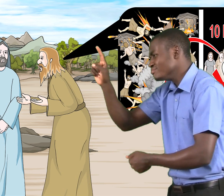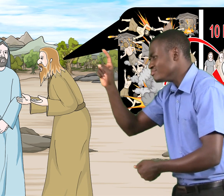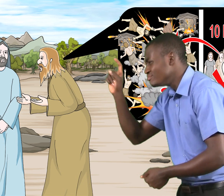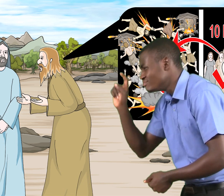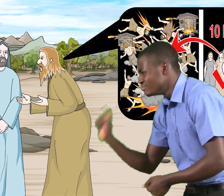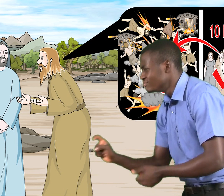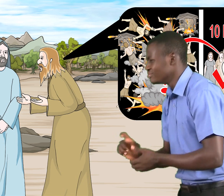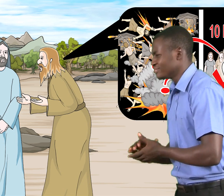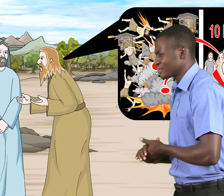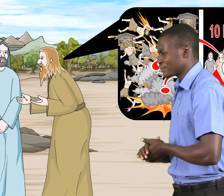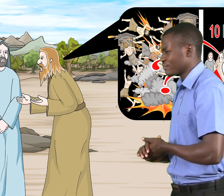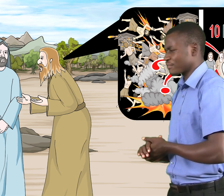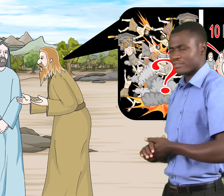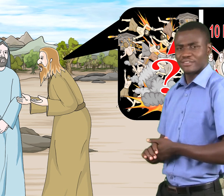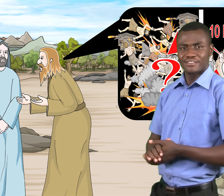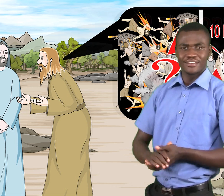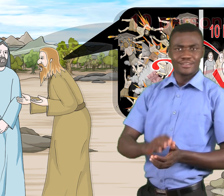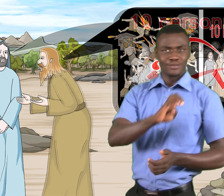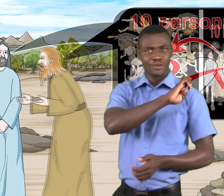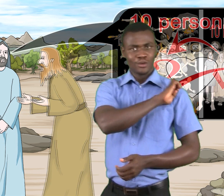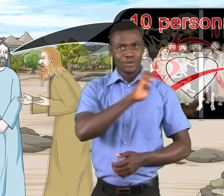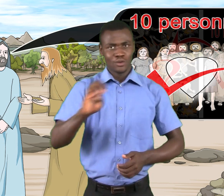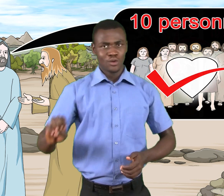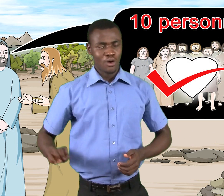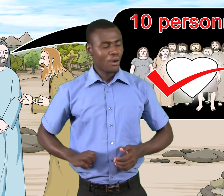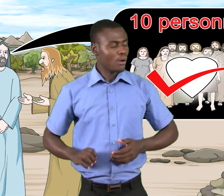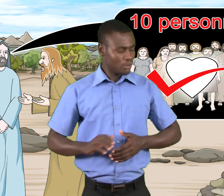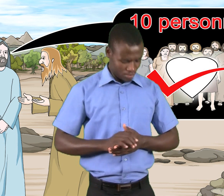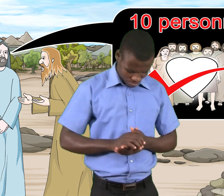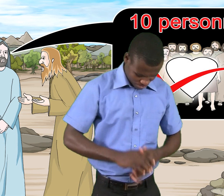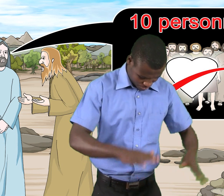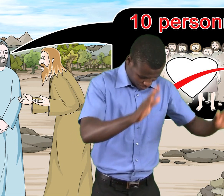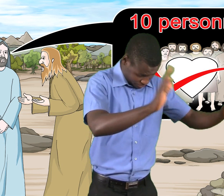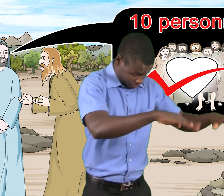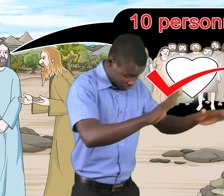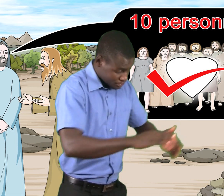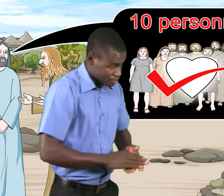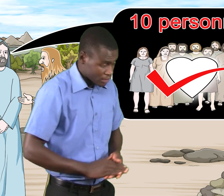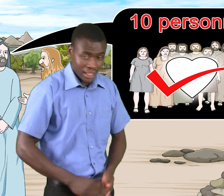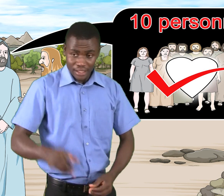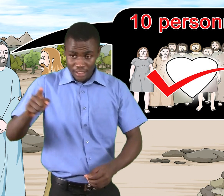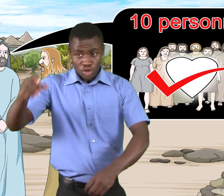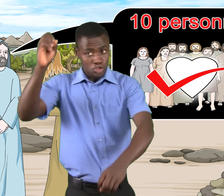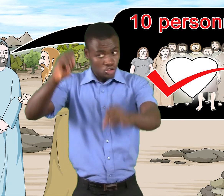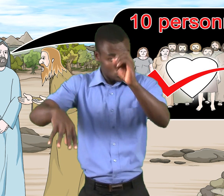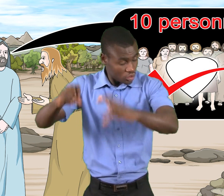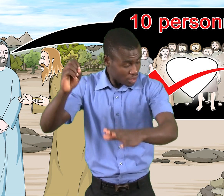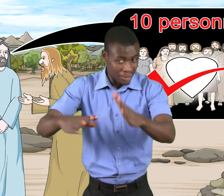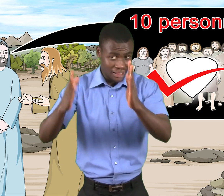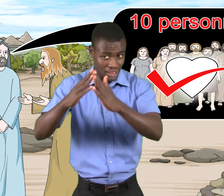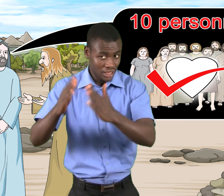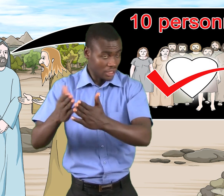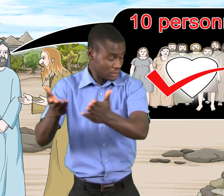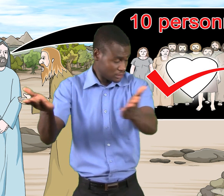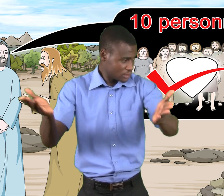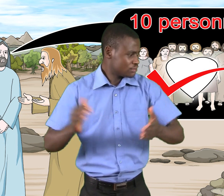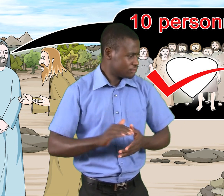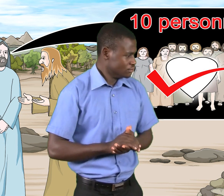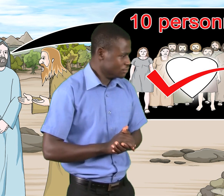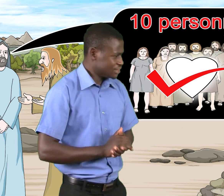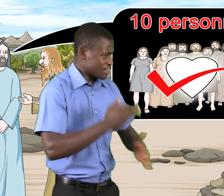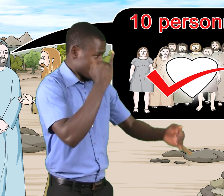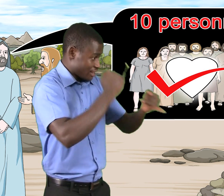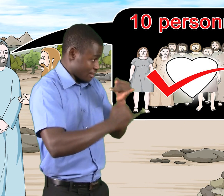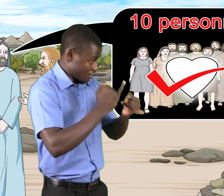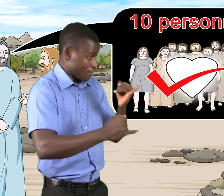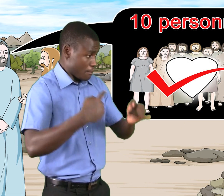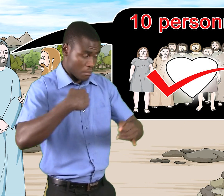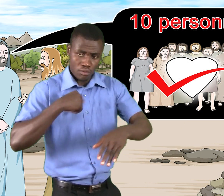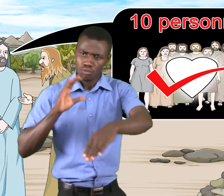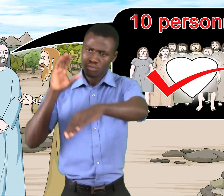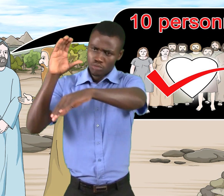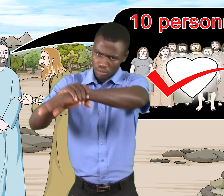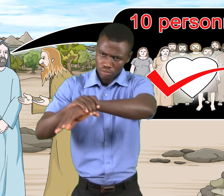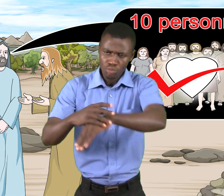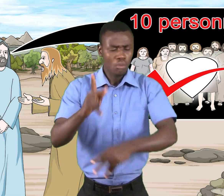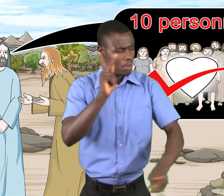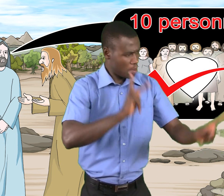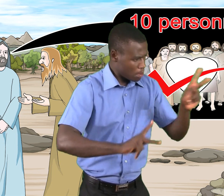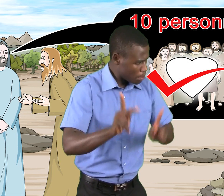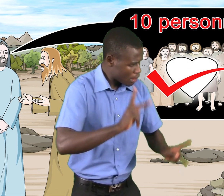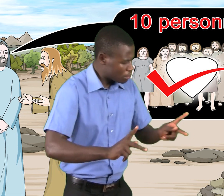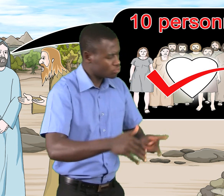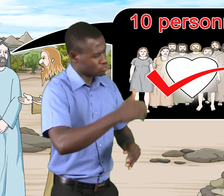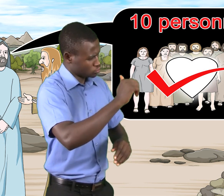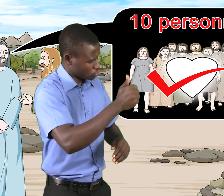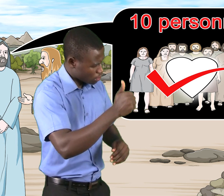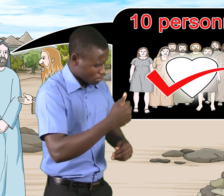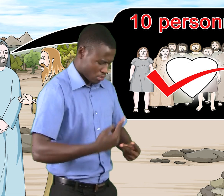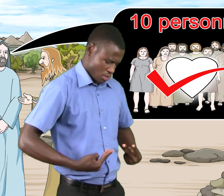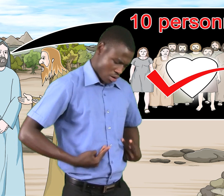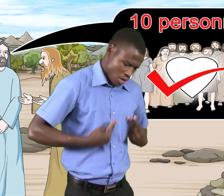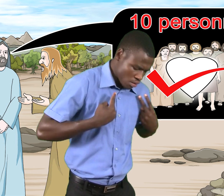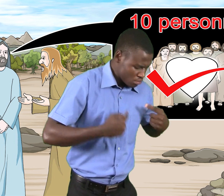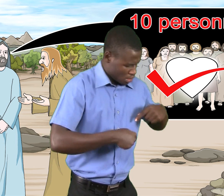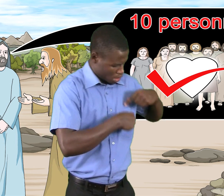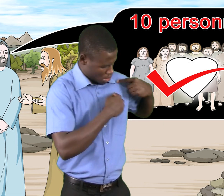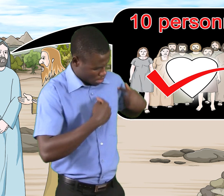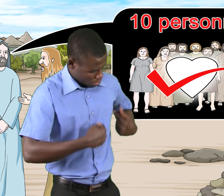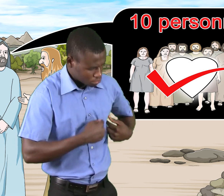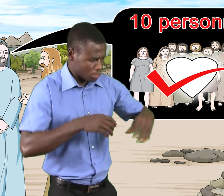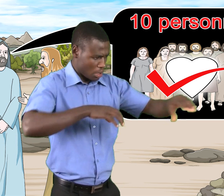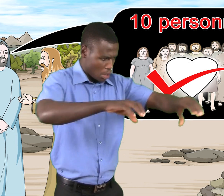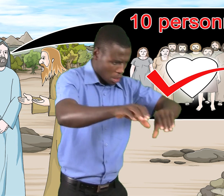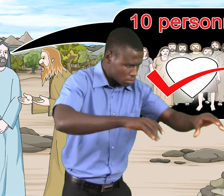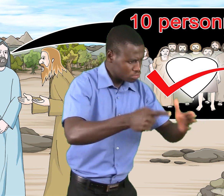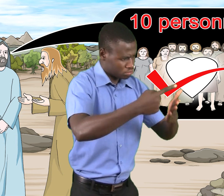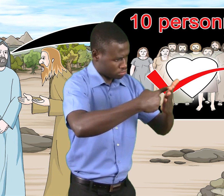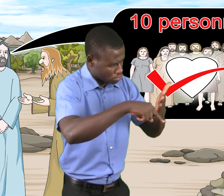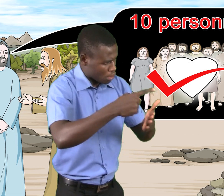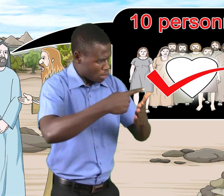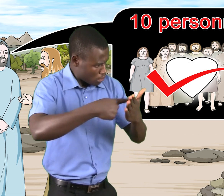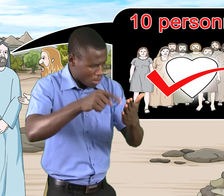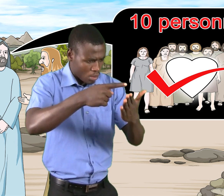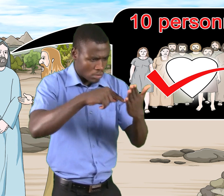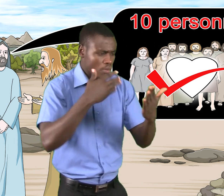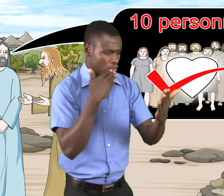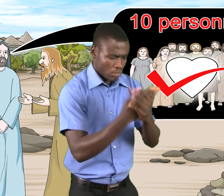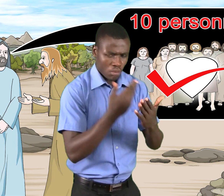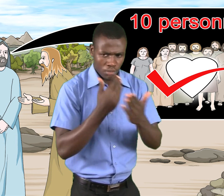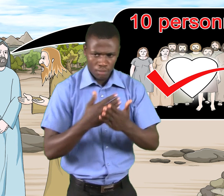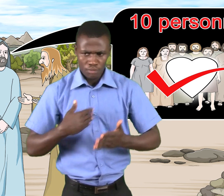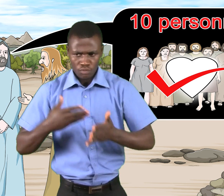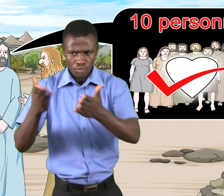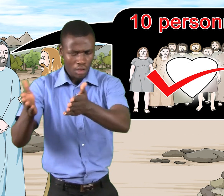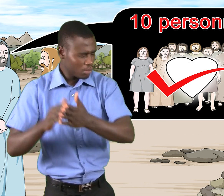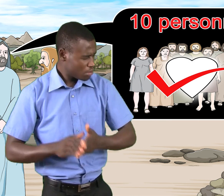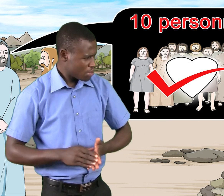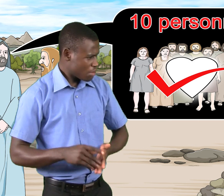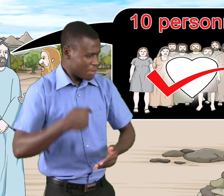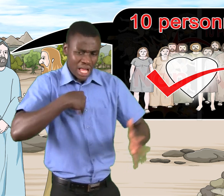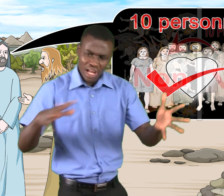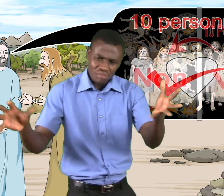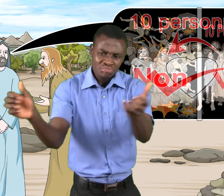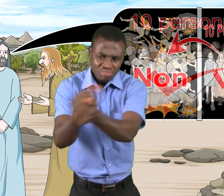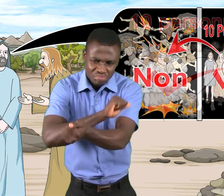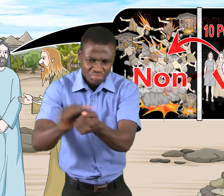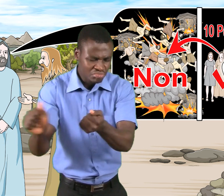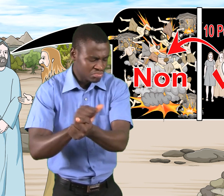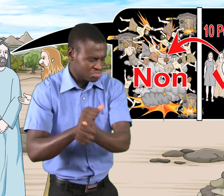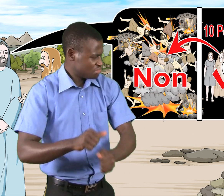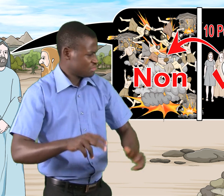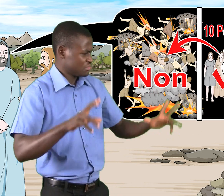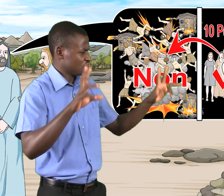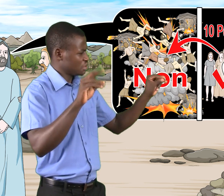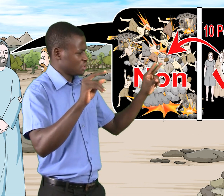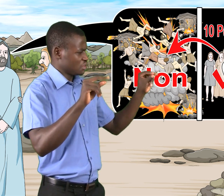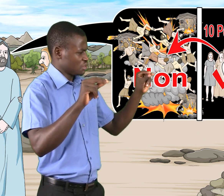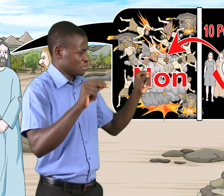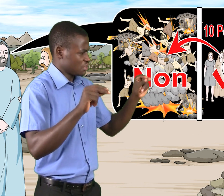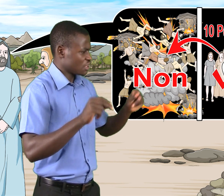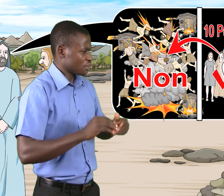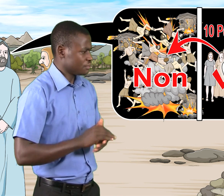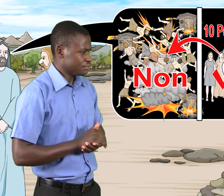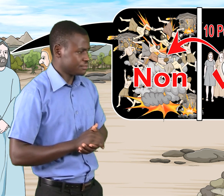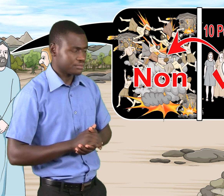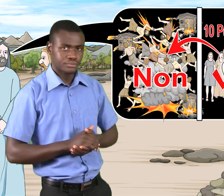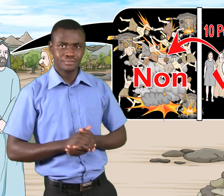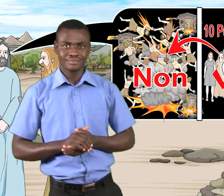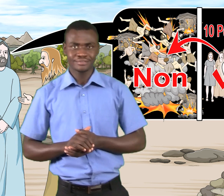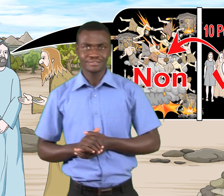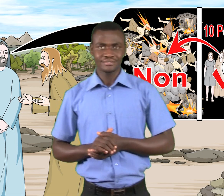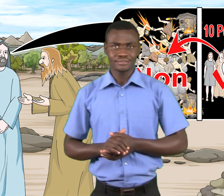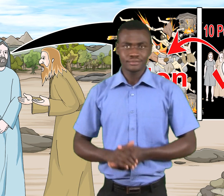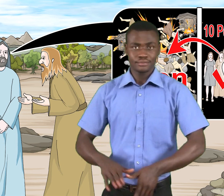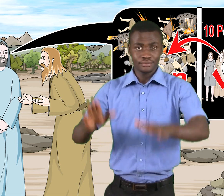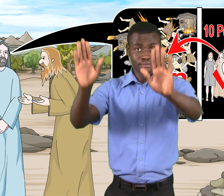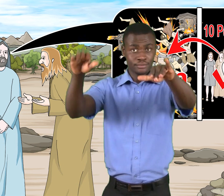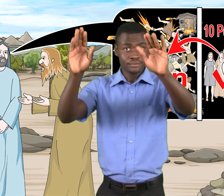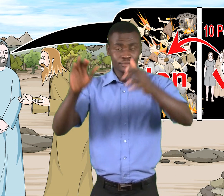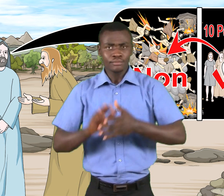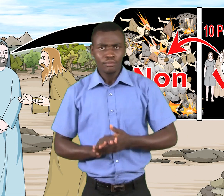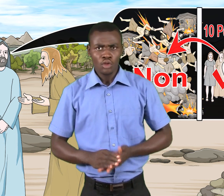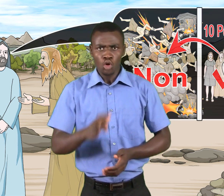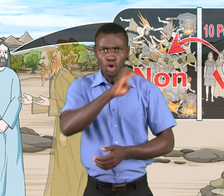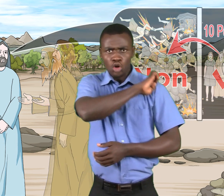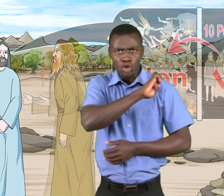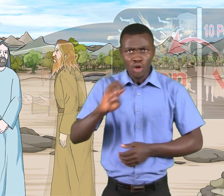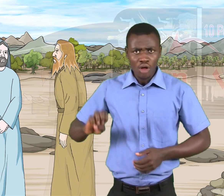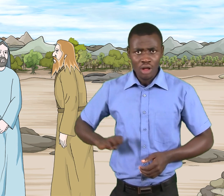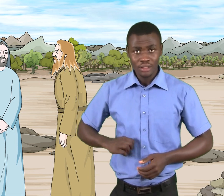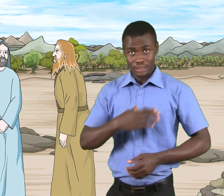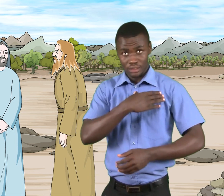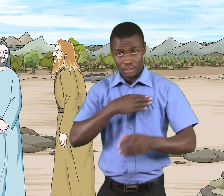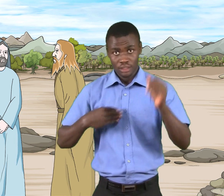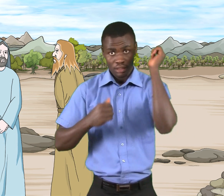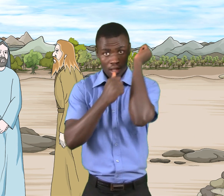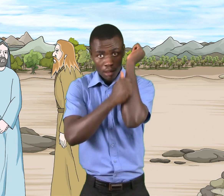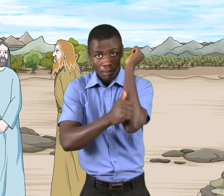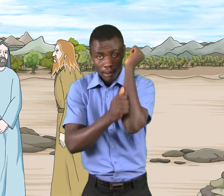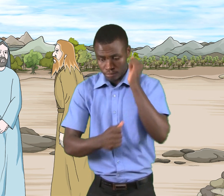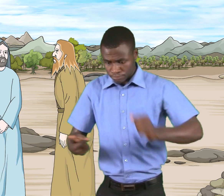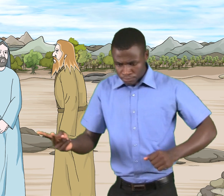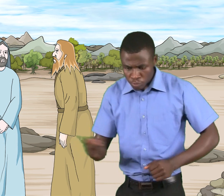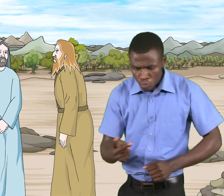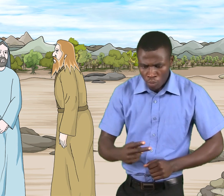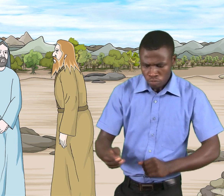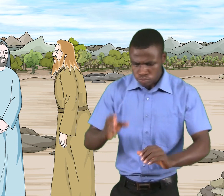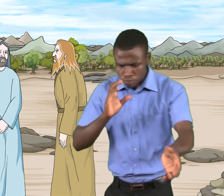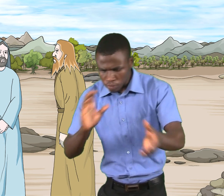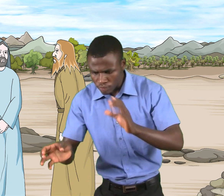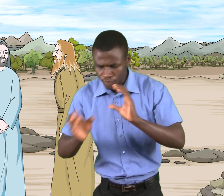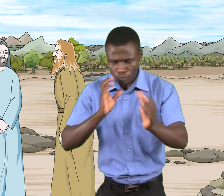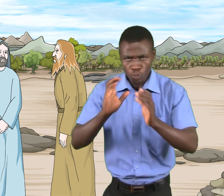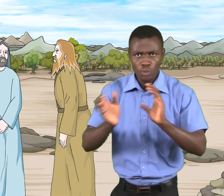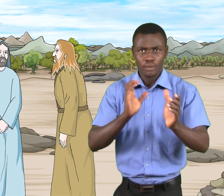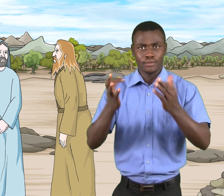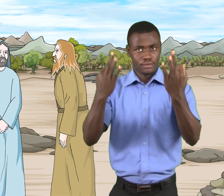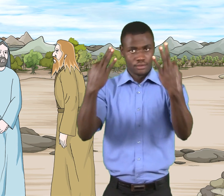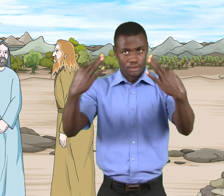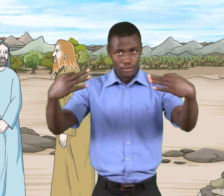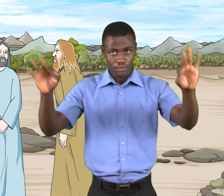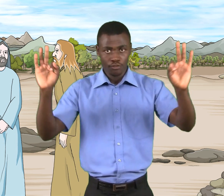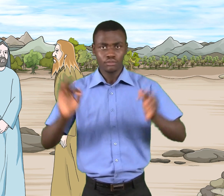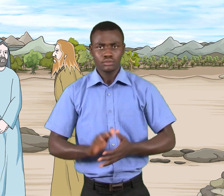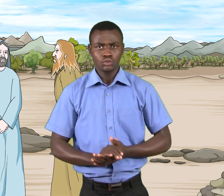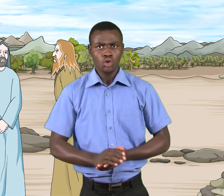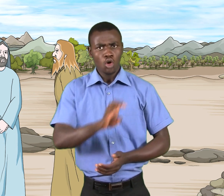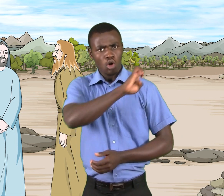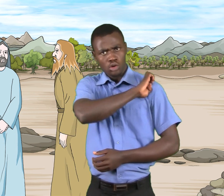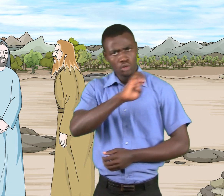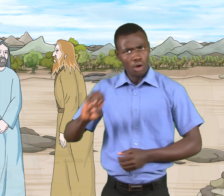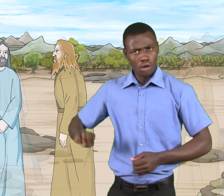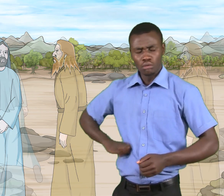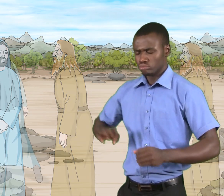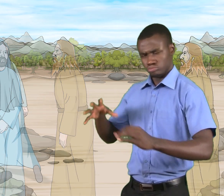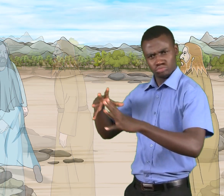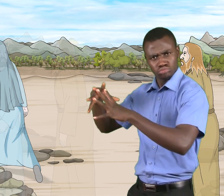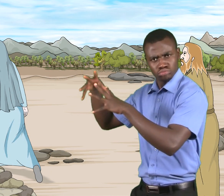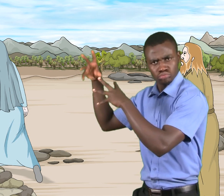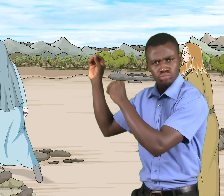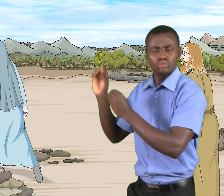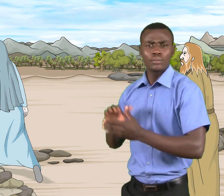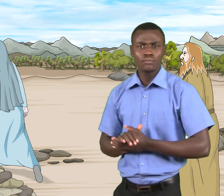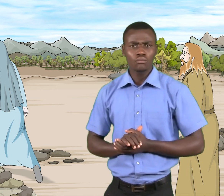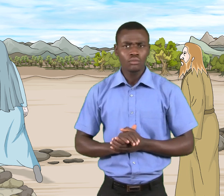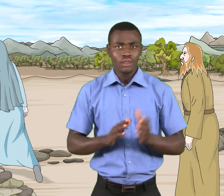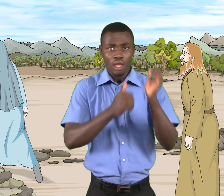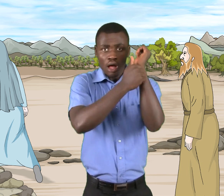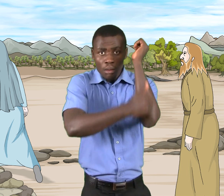And He answered, “On account of the ten, I will not destroy it.”